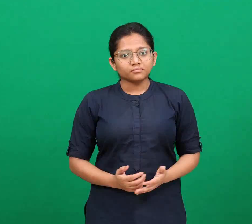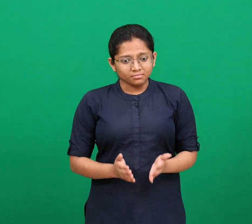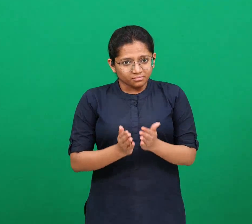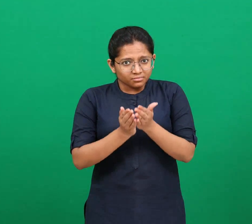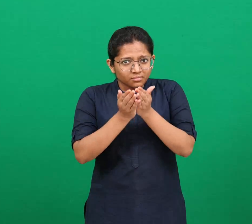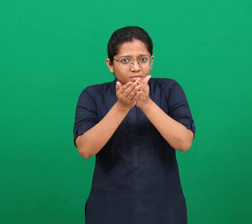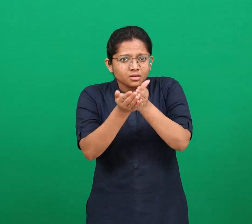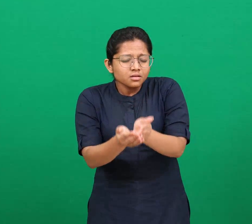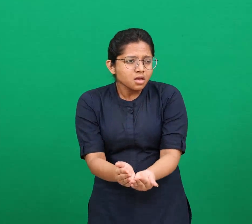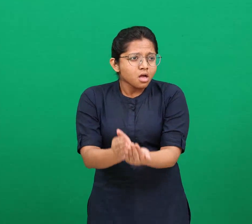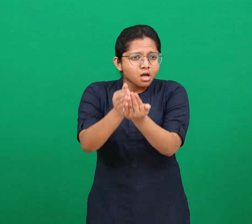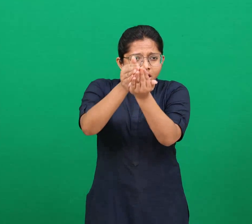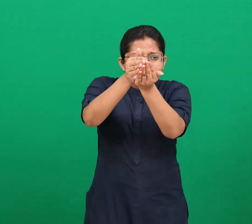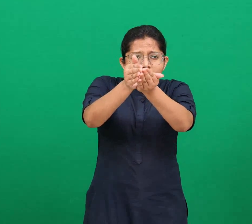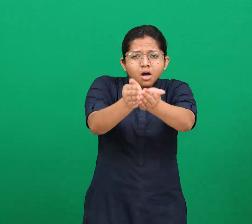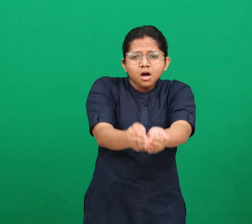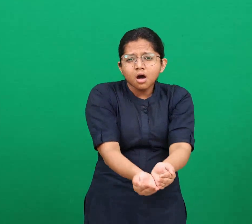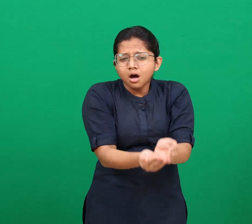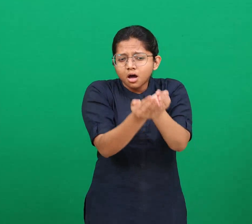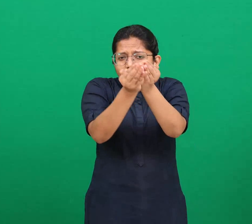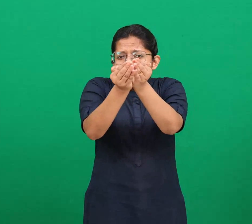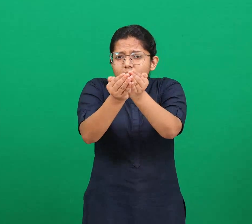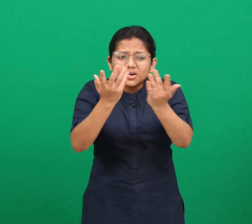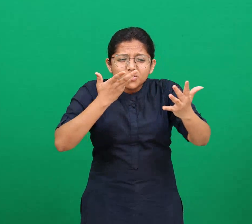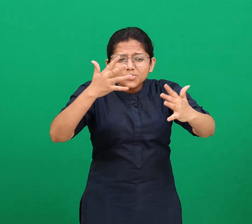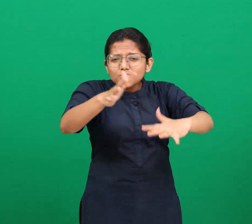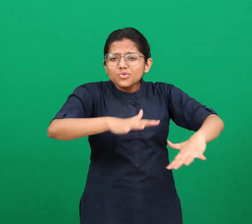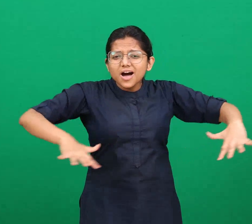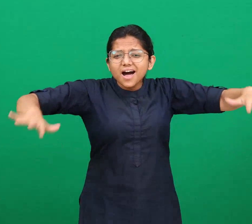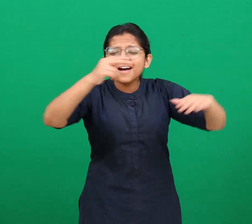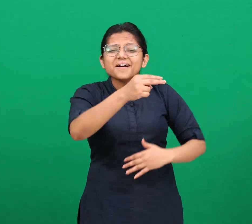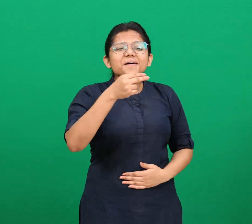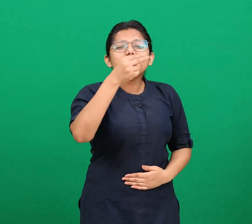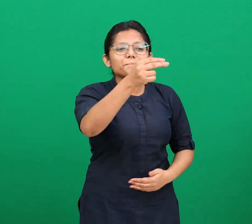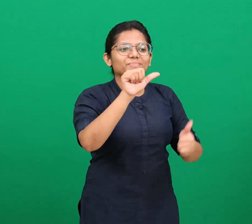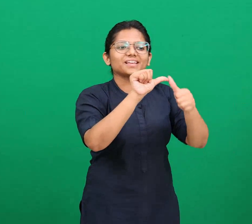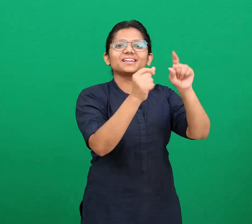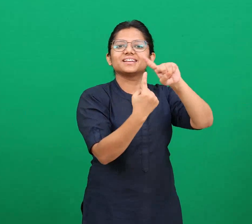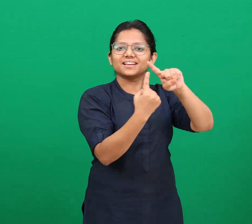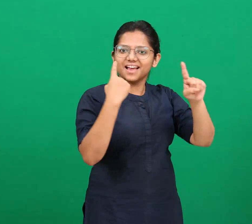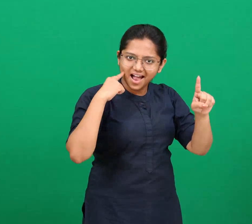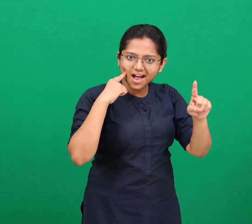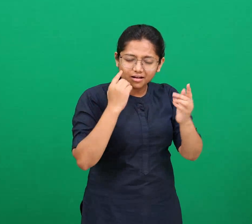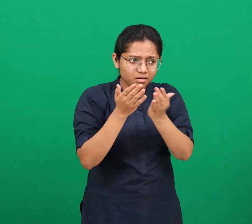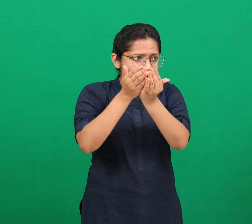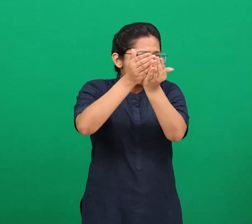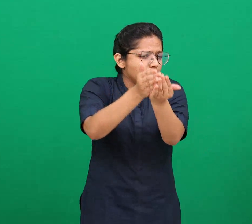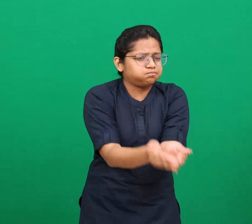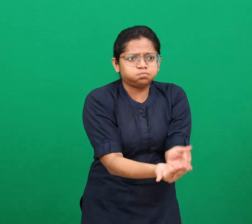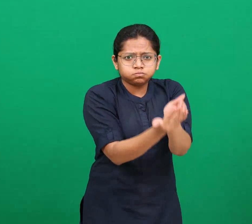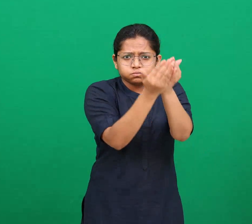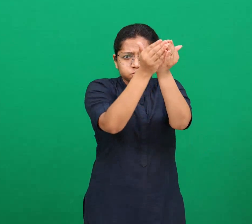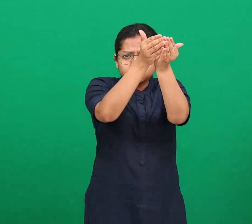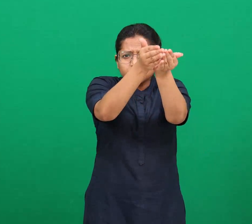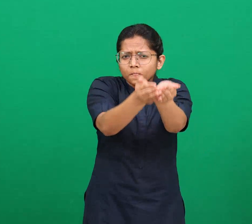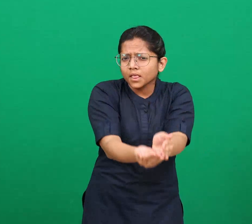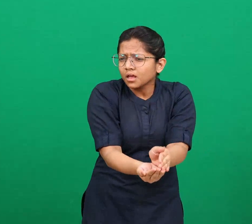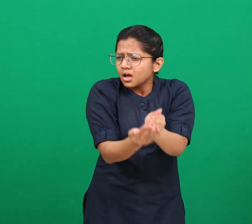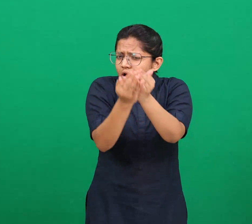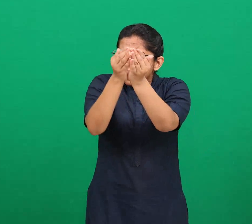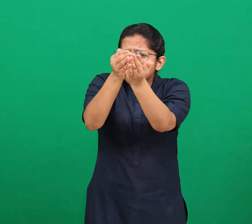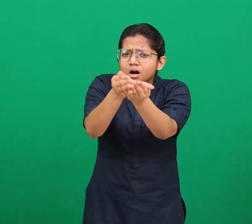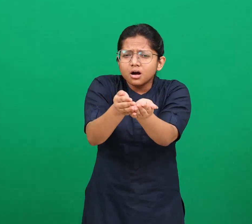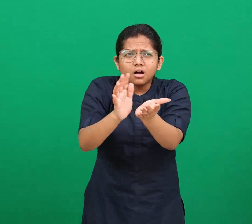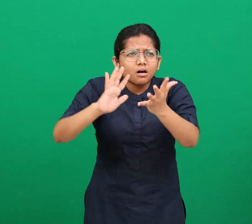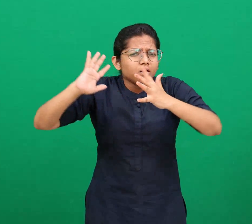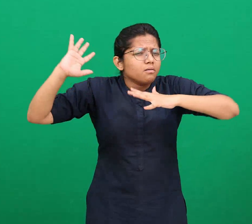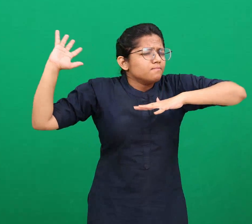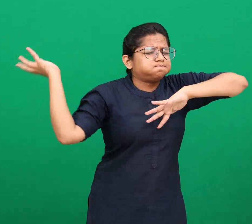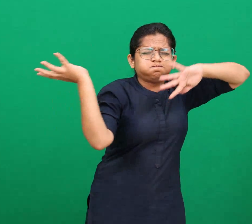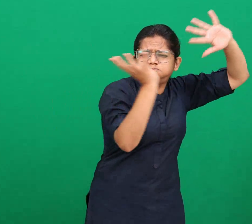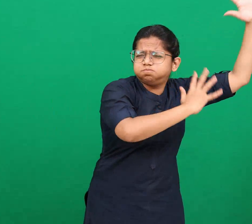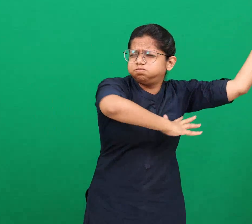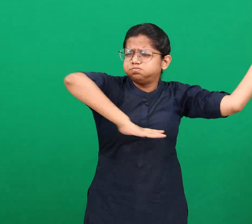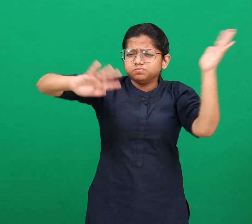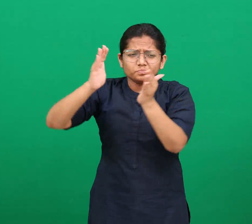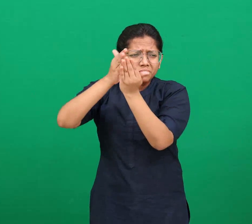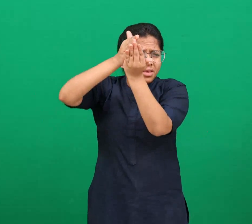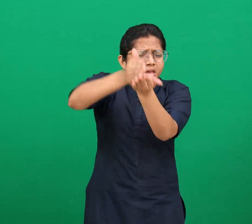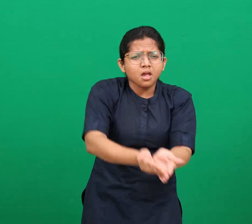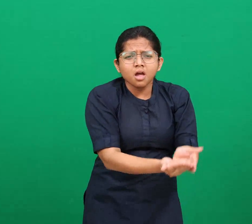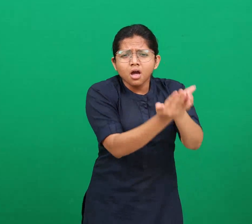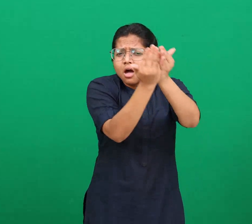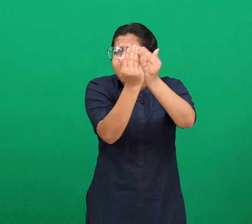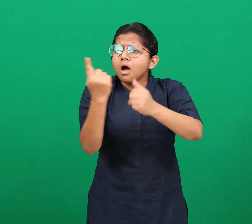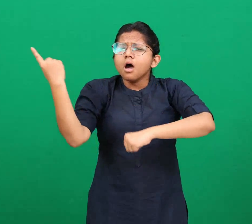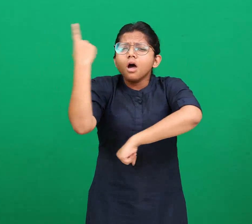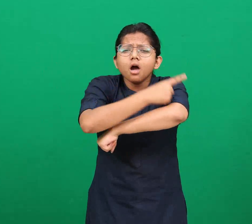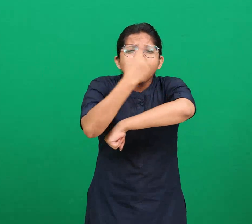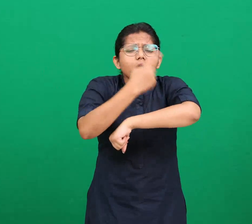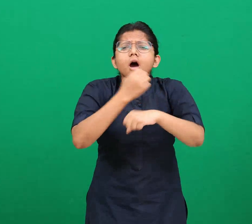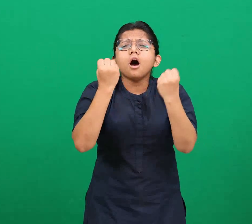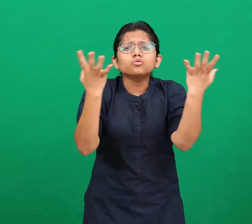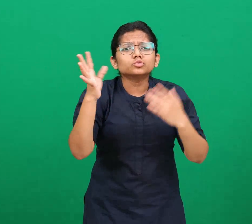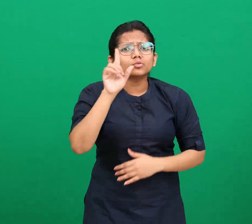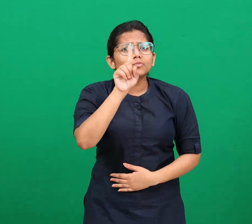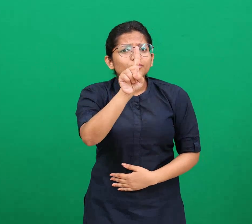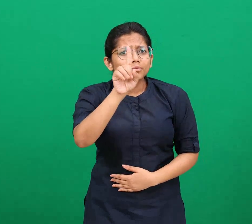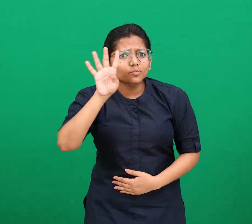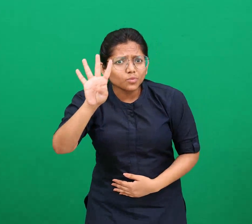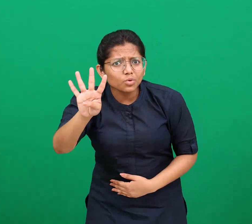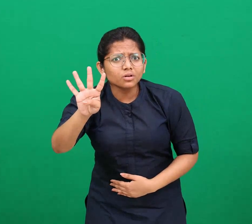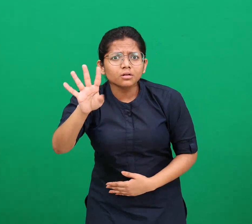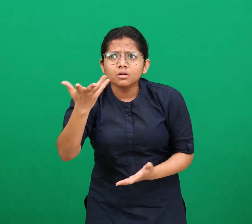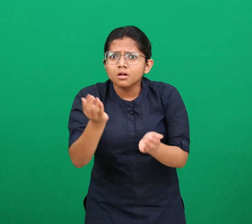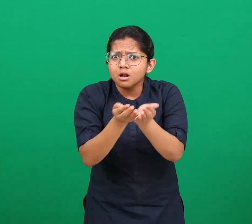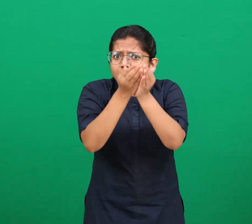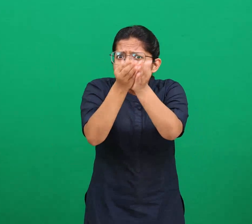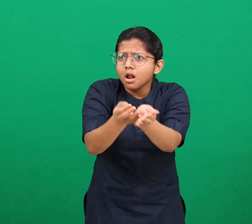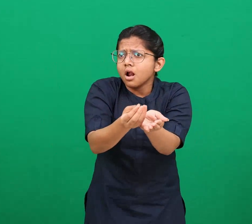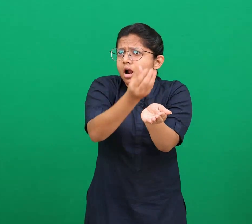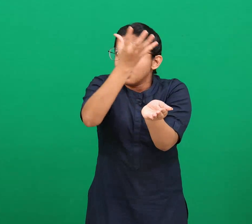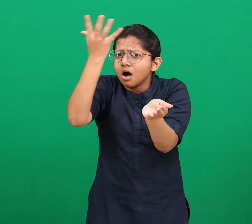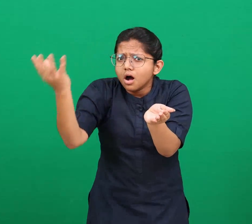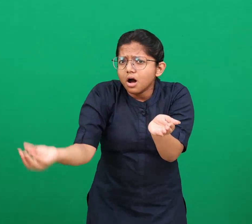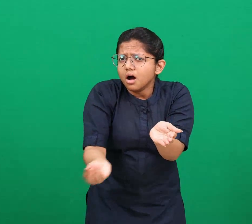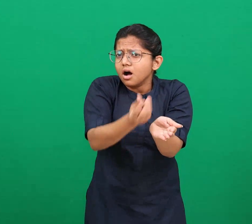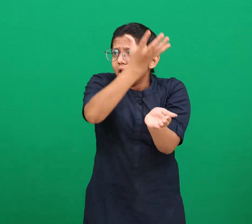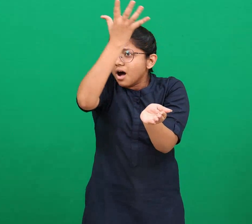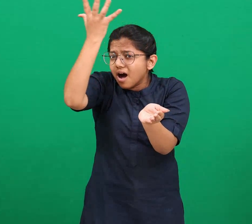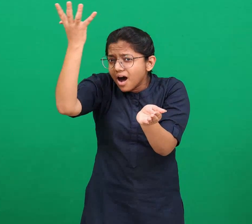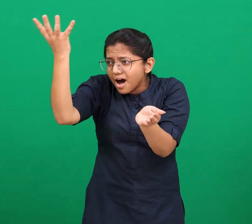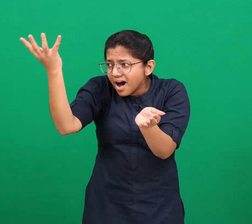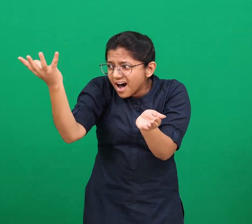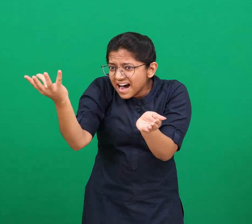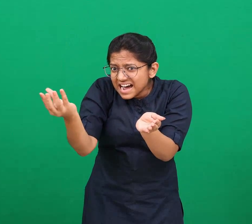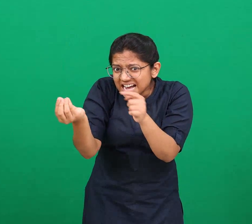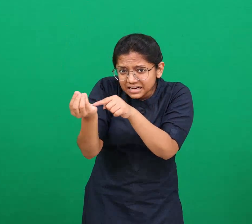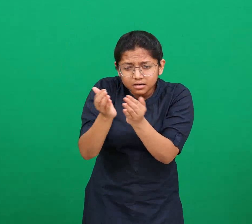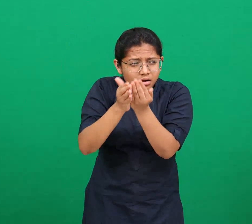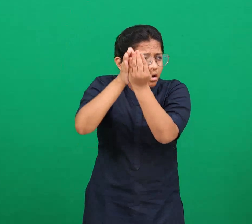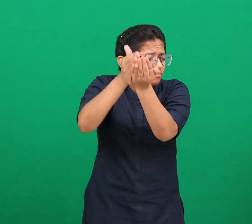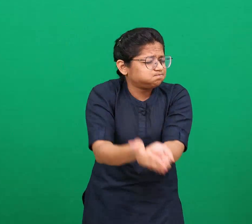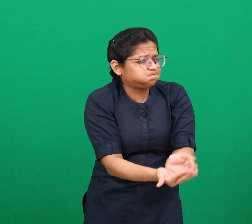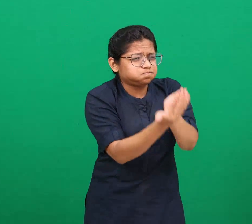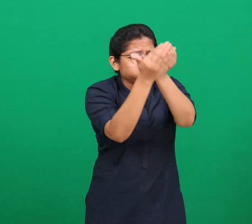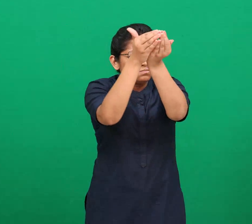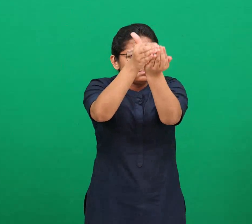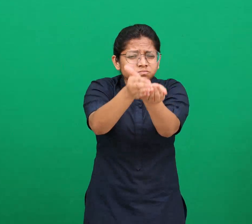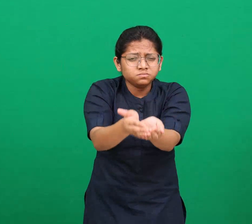On the fourteenth night we were still being driven across the Adriatic Sea.